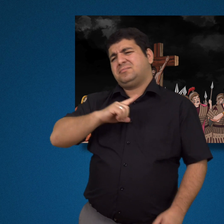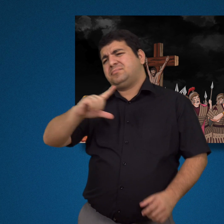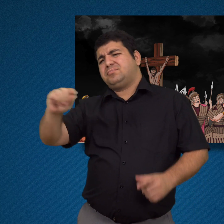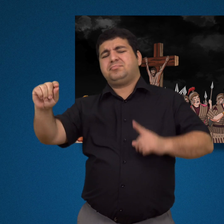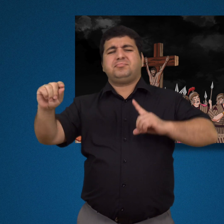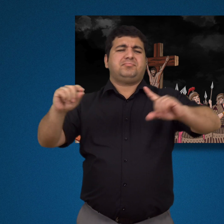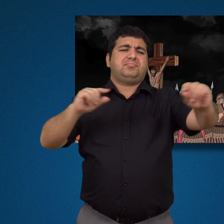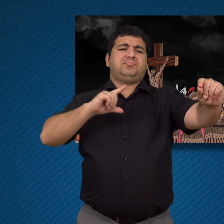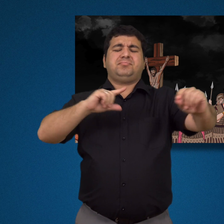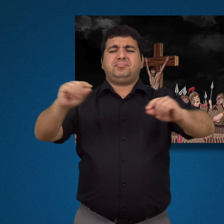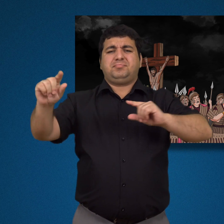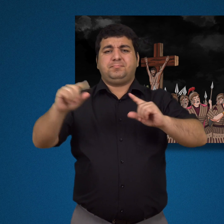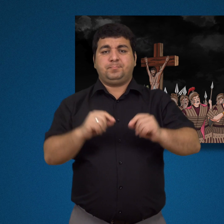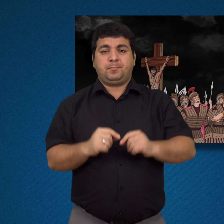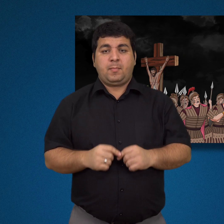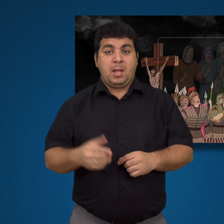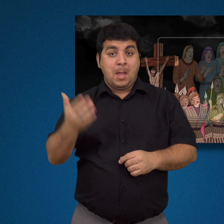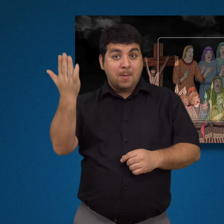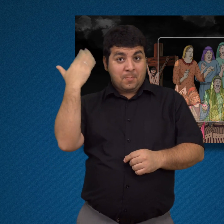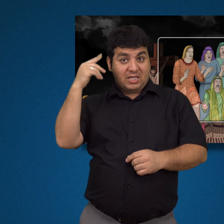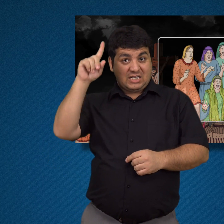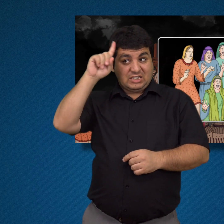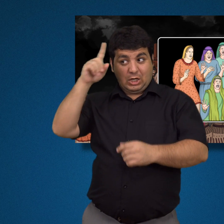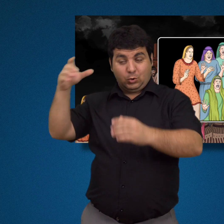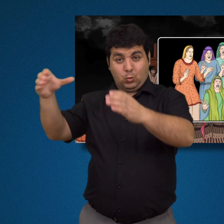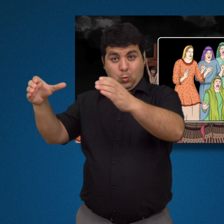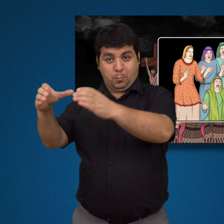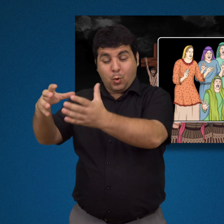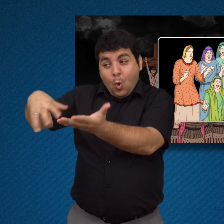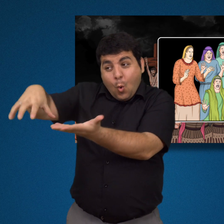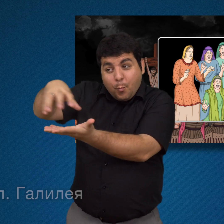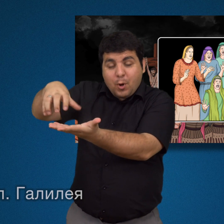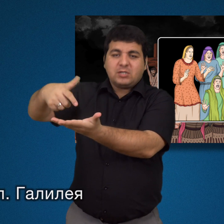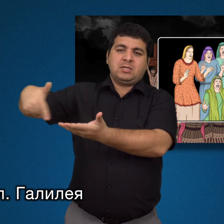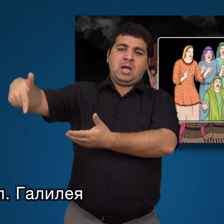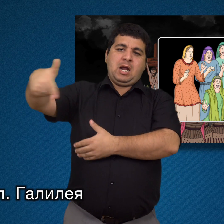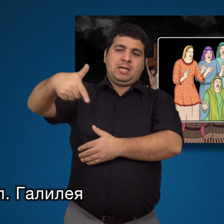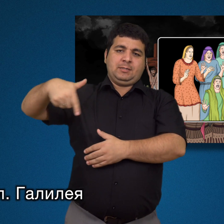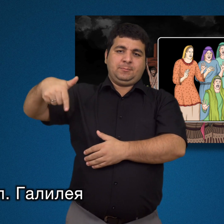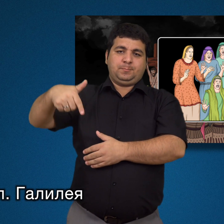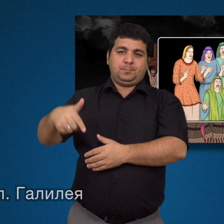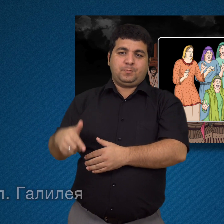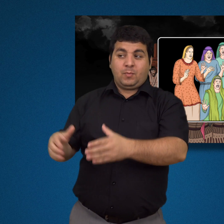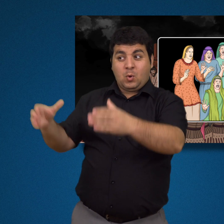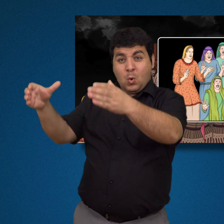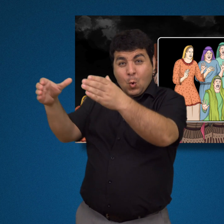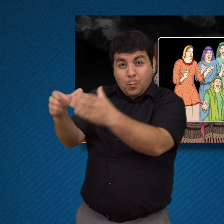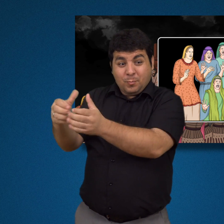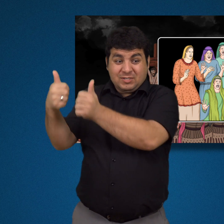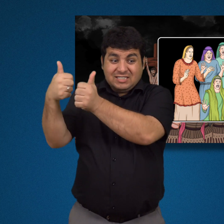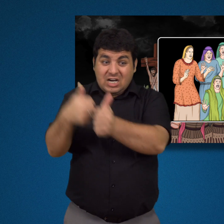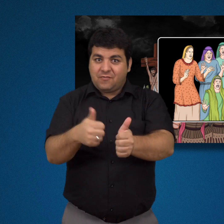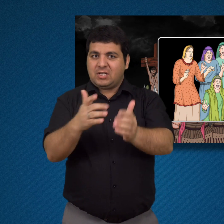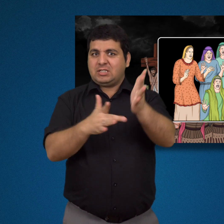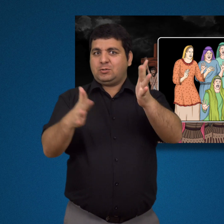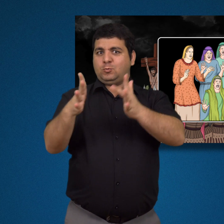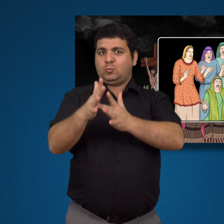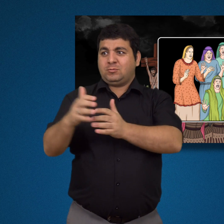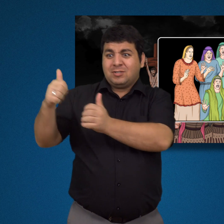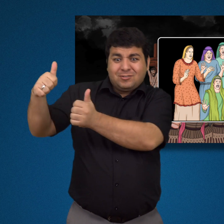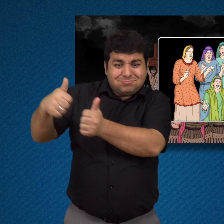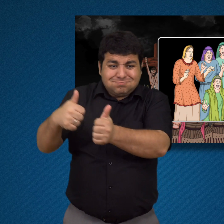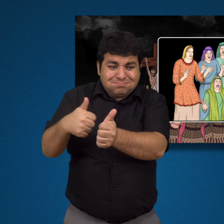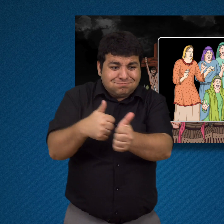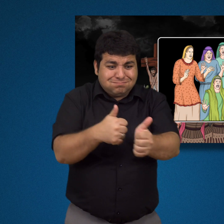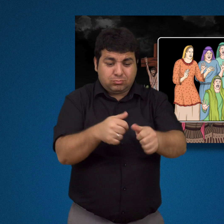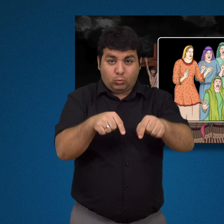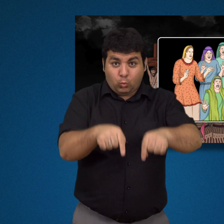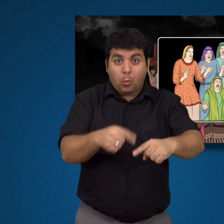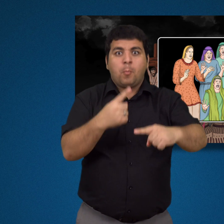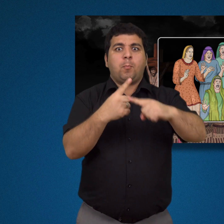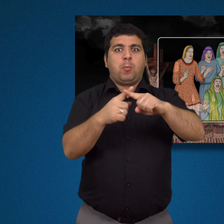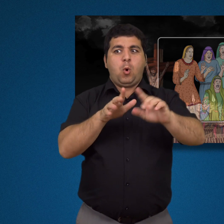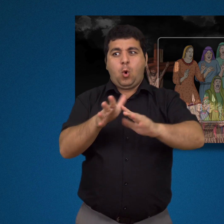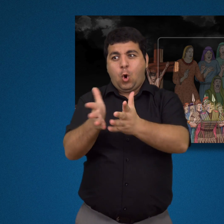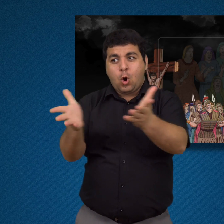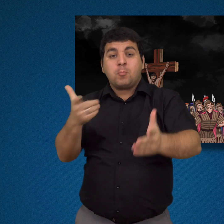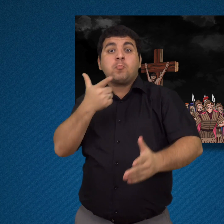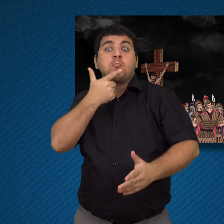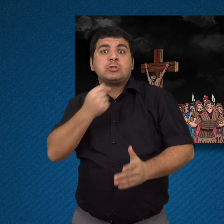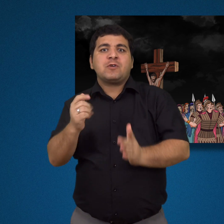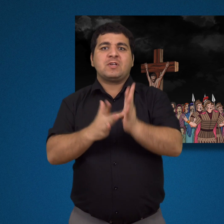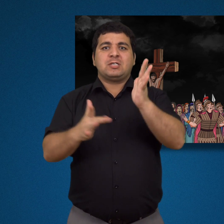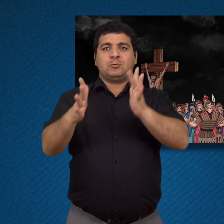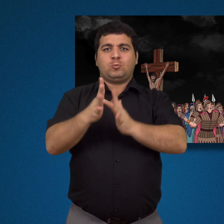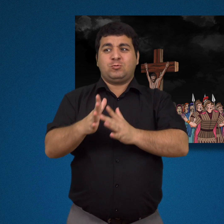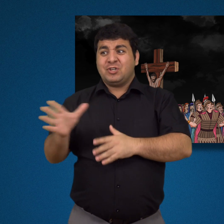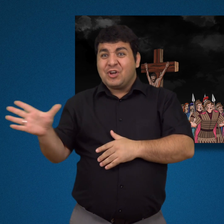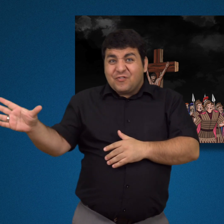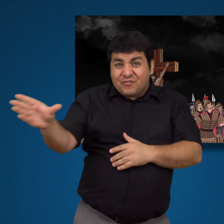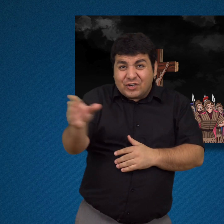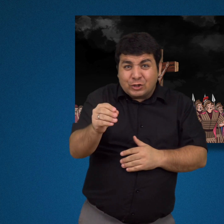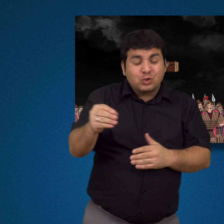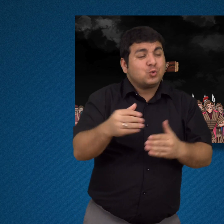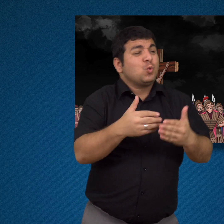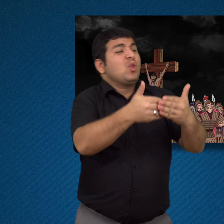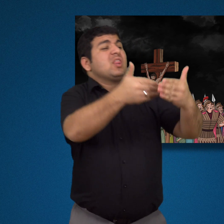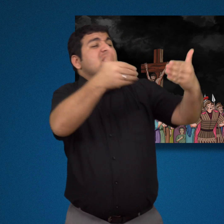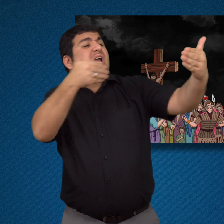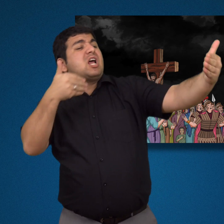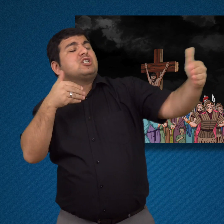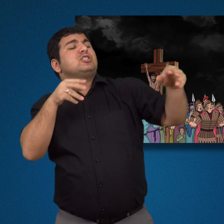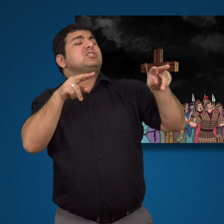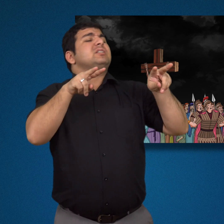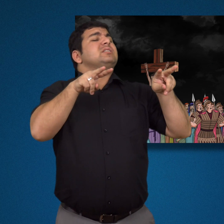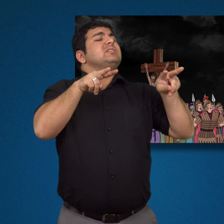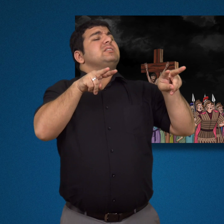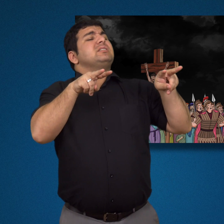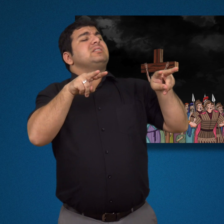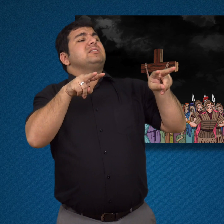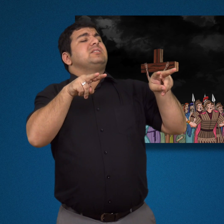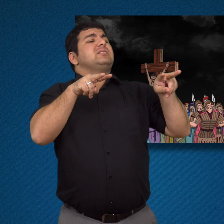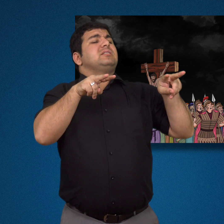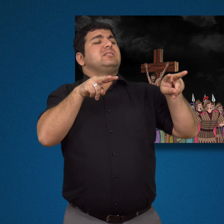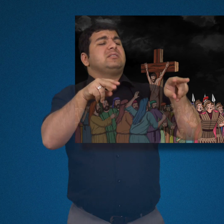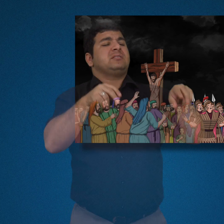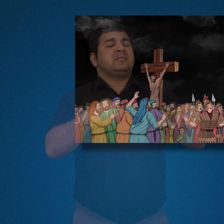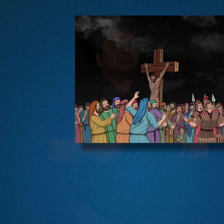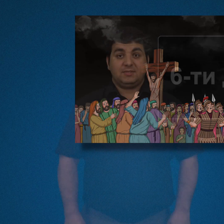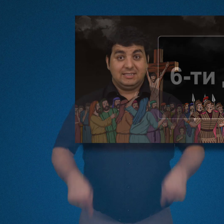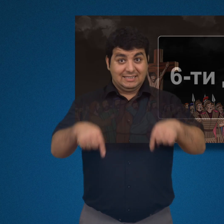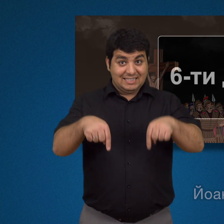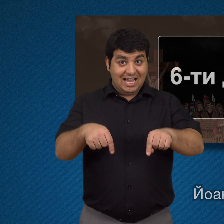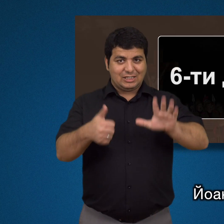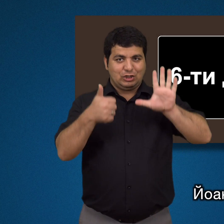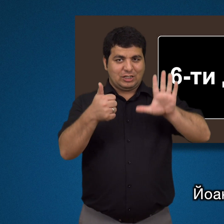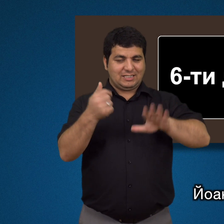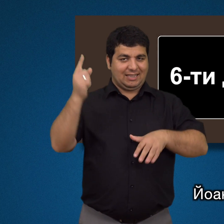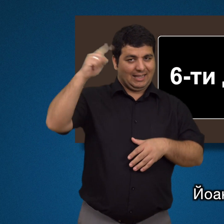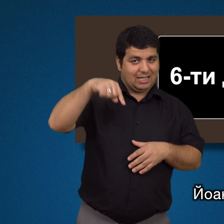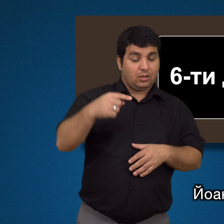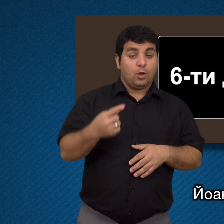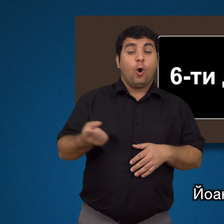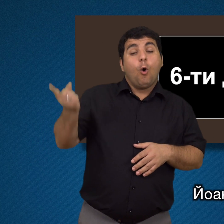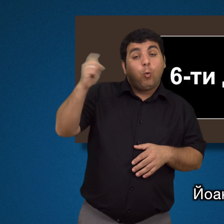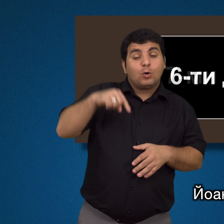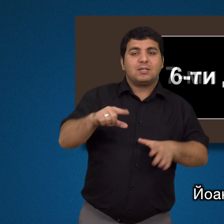Then Jesus said, “Father, forgive them, for they do not know what they are doing.” And they divided up His garments by casting lots. One of the criminals who hung there heaped abuse on Him. “Are You not the Christ?” he said. “Save Yourself and us!” But the other one rebuked him, saying, “Do you not even fear God, since you are under the same judgment? We are punished justly, for we are receiving what our actions deserve. But this man has done nothing wrong.” Then he said, “Jesus, remember me when You come into Your kingdom!” And Jesus said to him, “Truly I tell you, today you will be with Me in Paradise.”